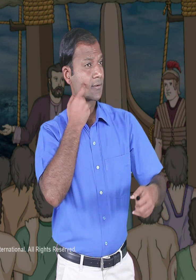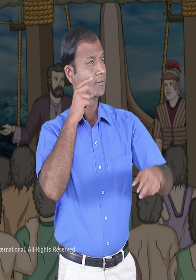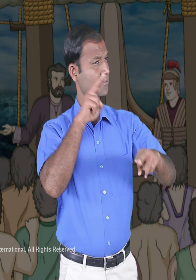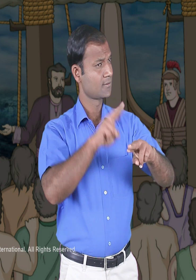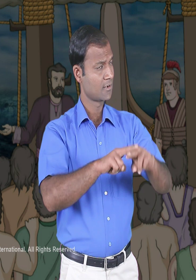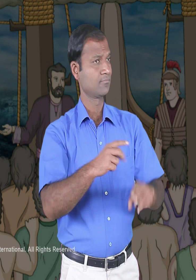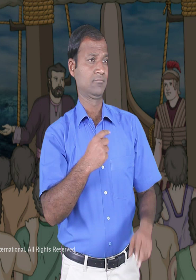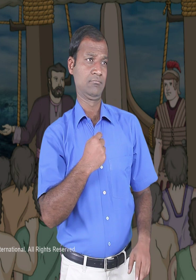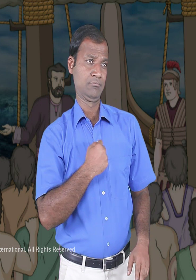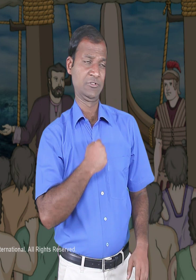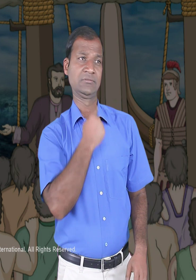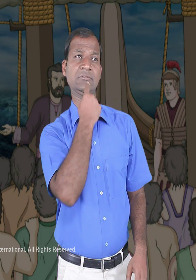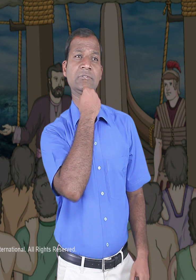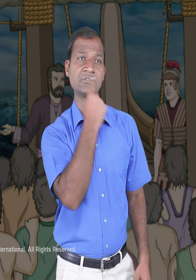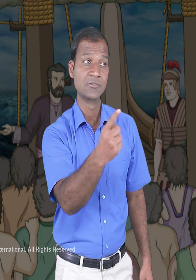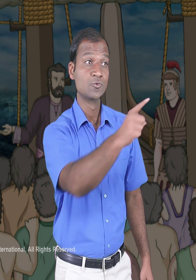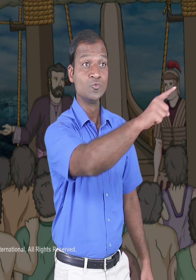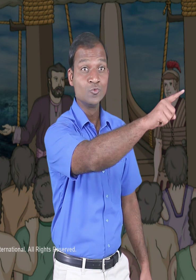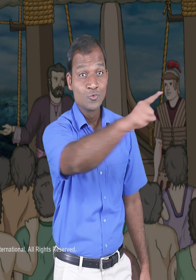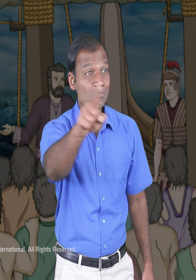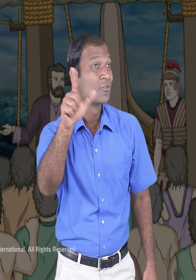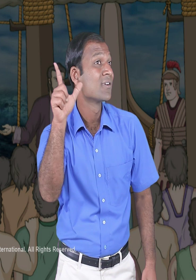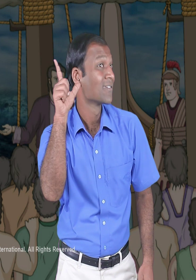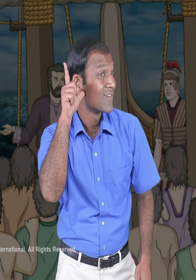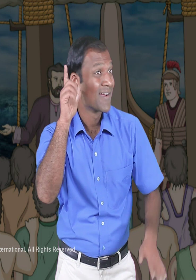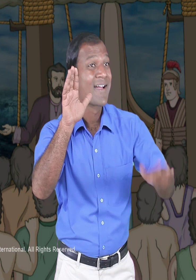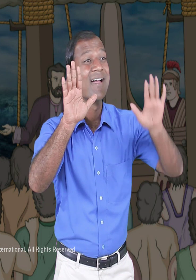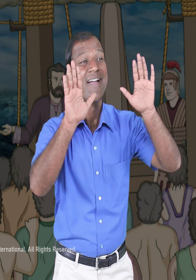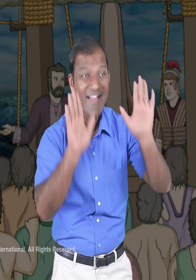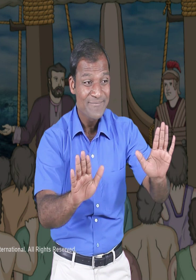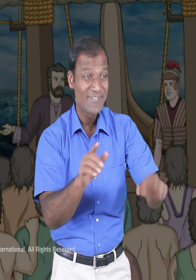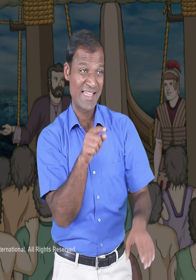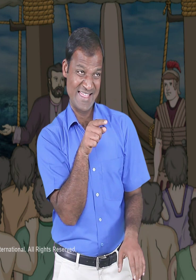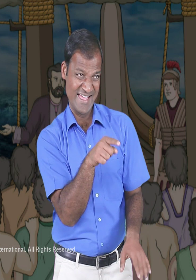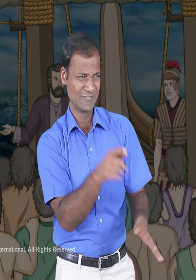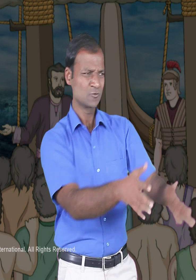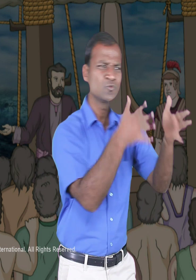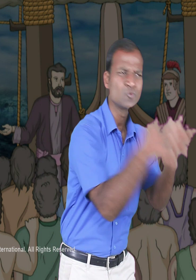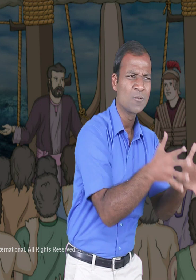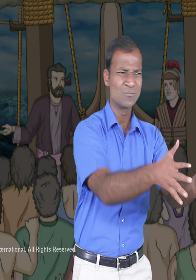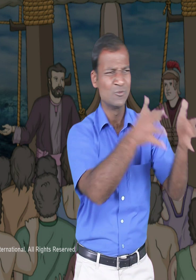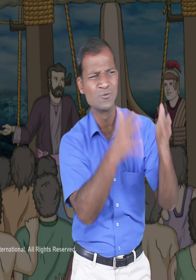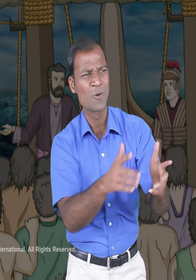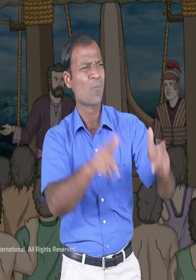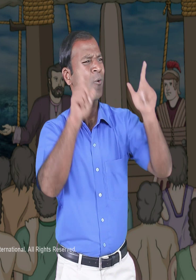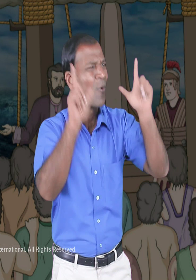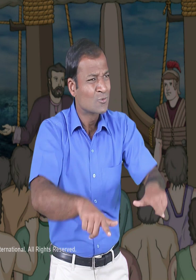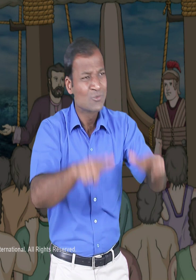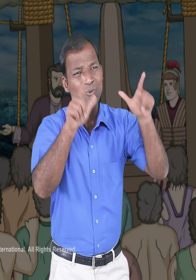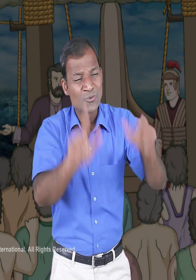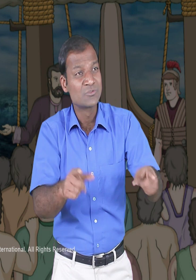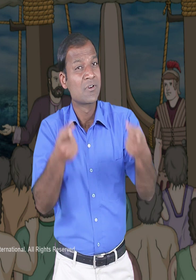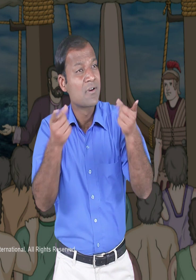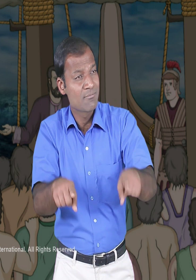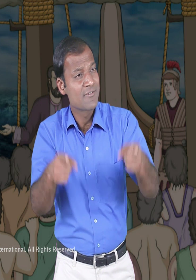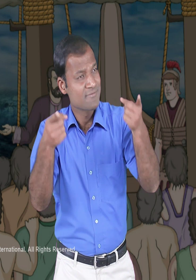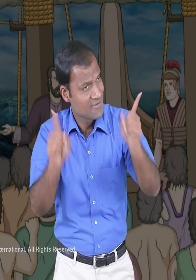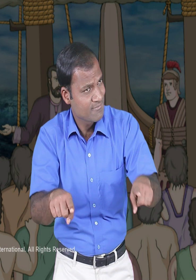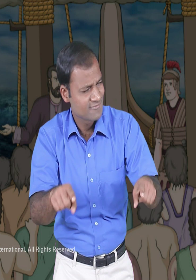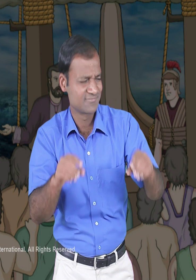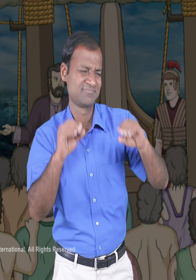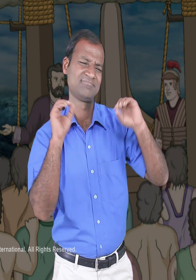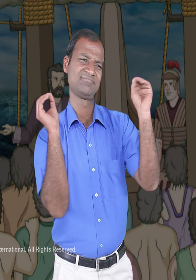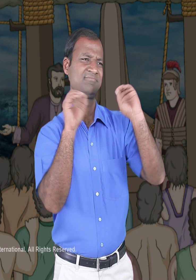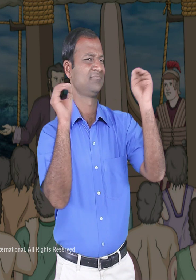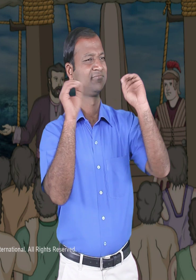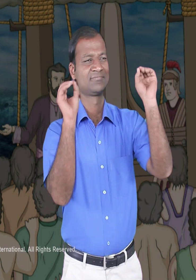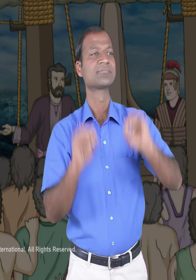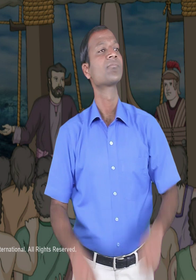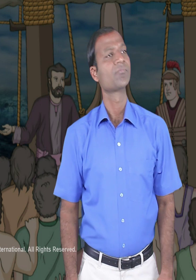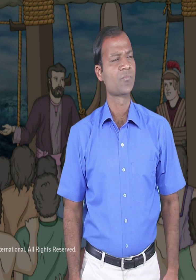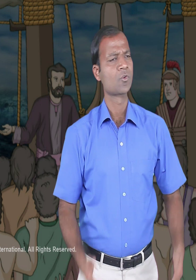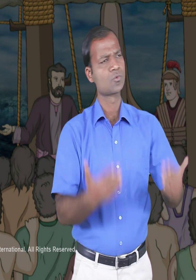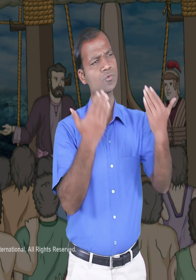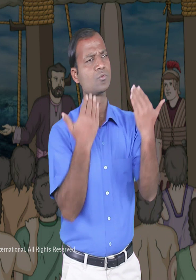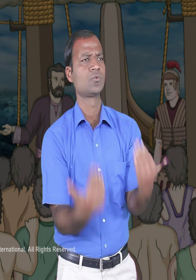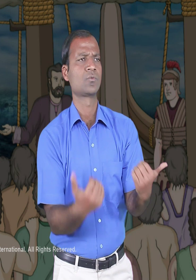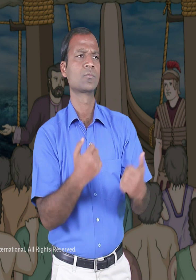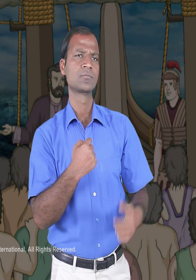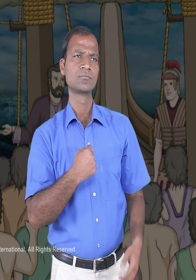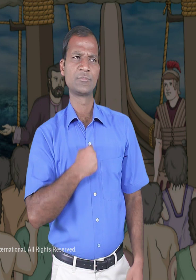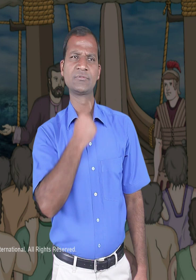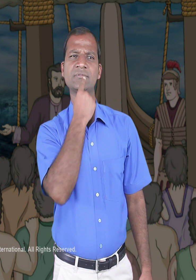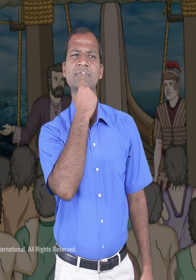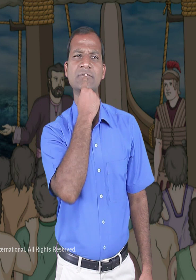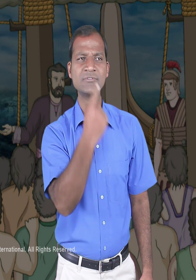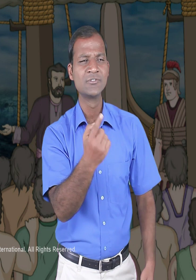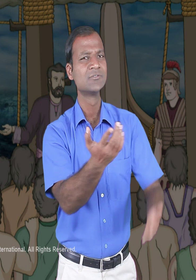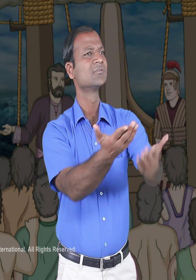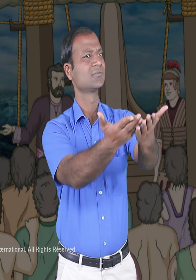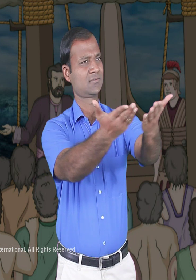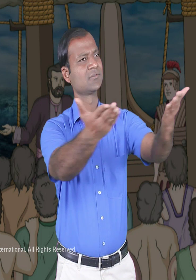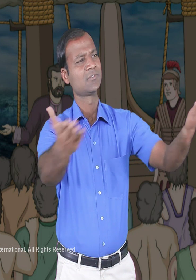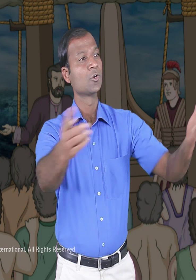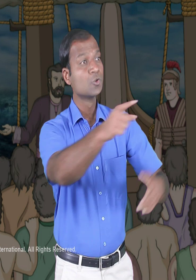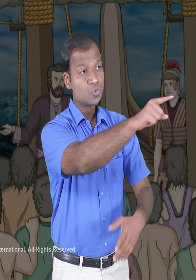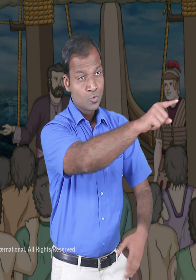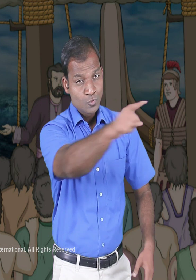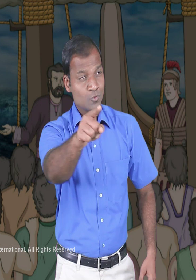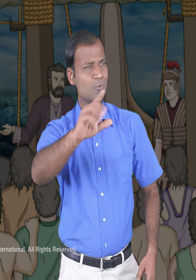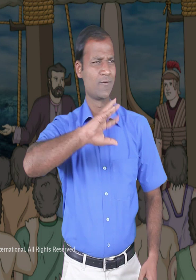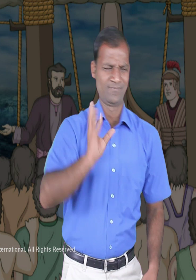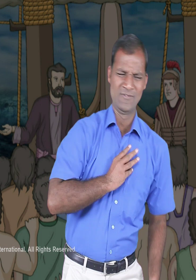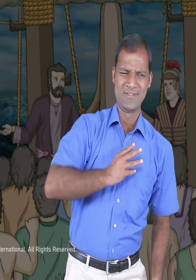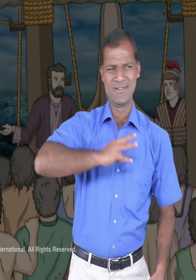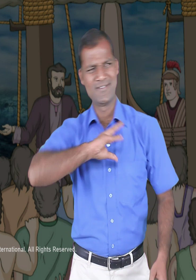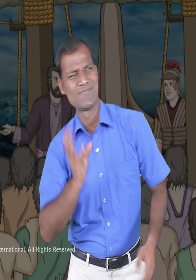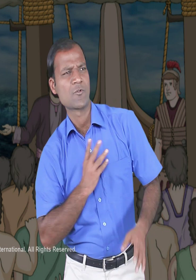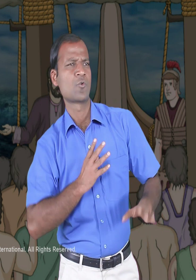Then you would have averted this disaster and loss.